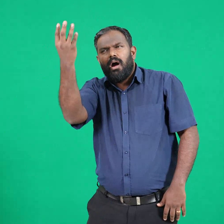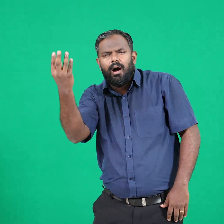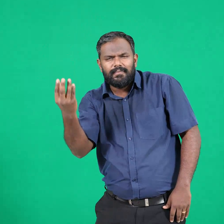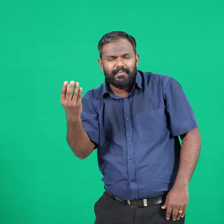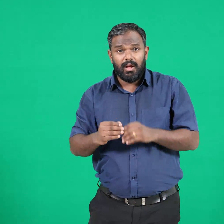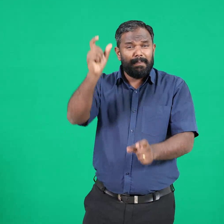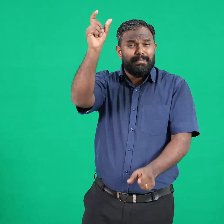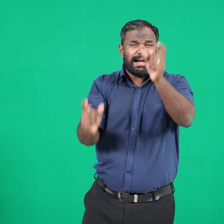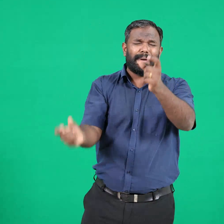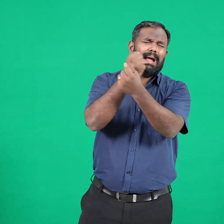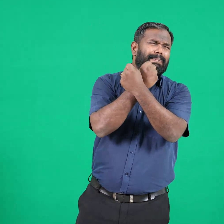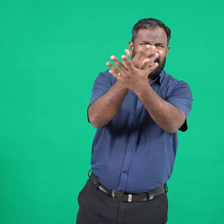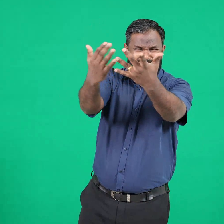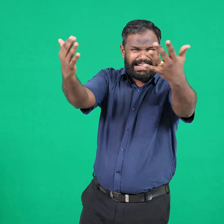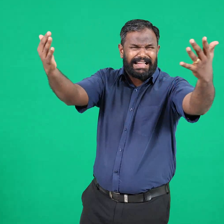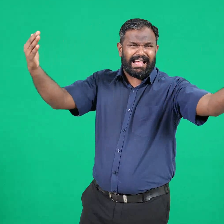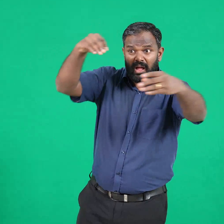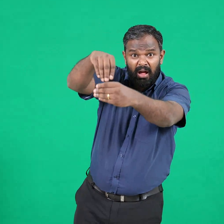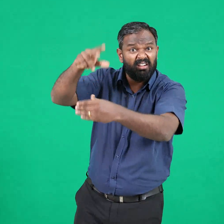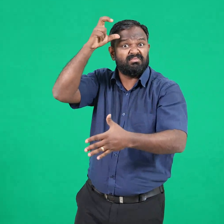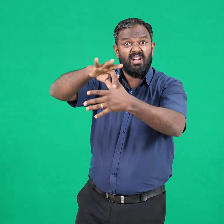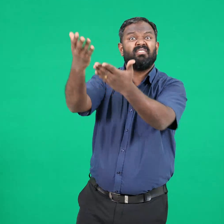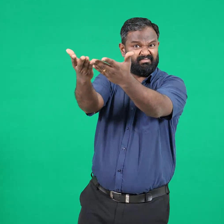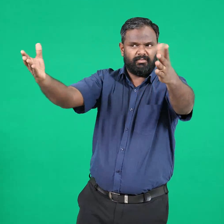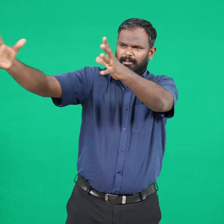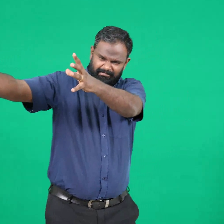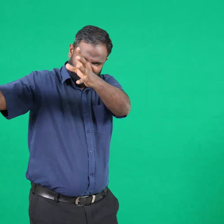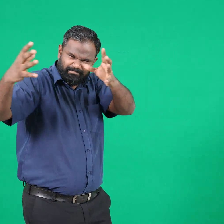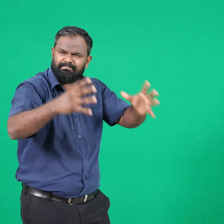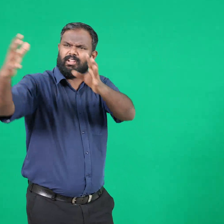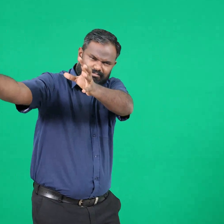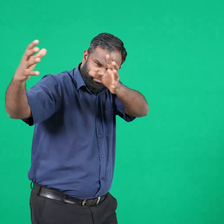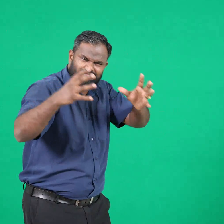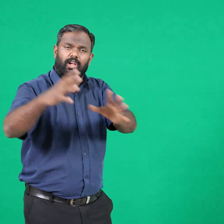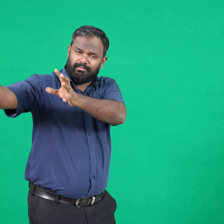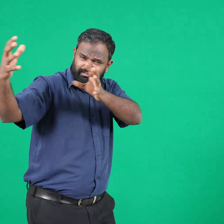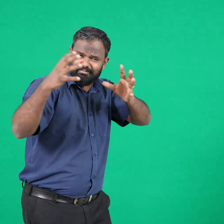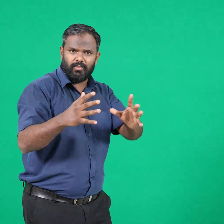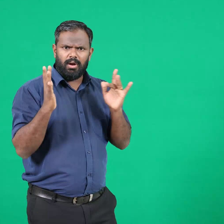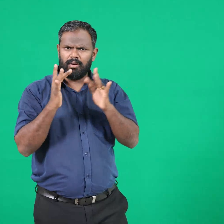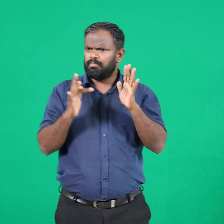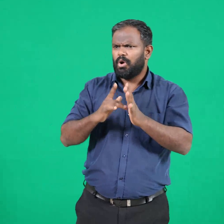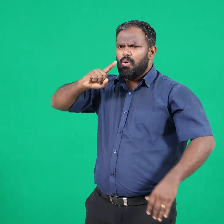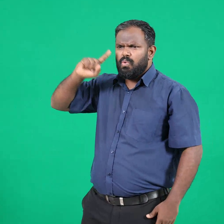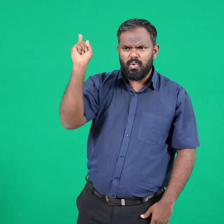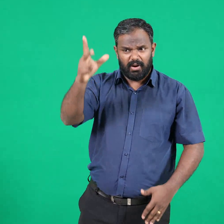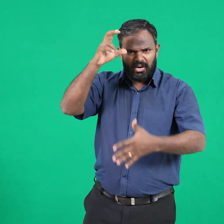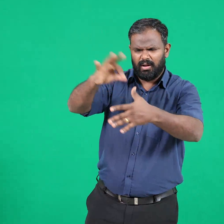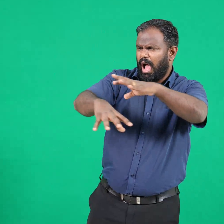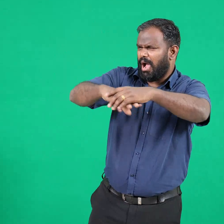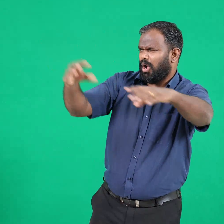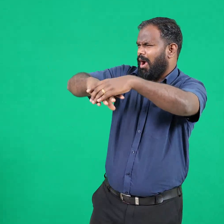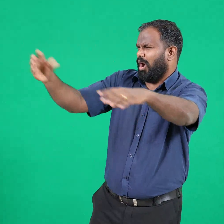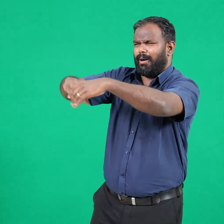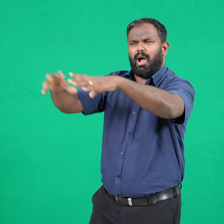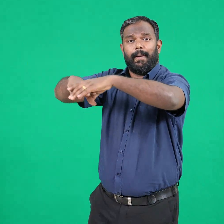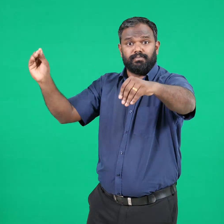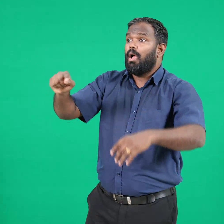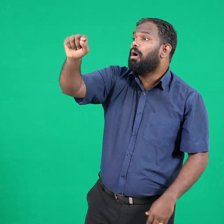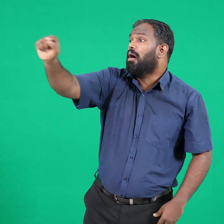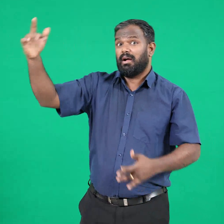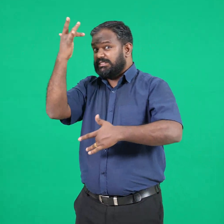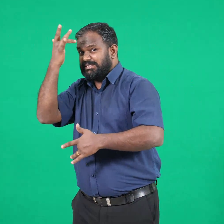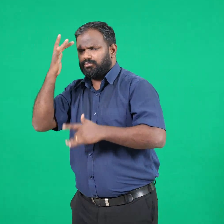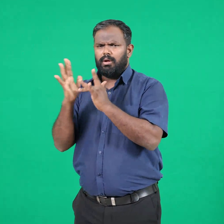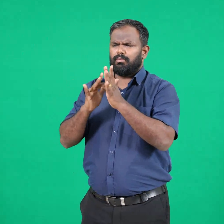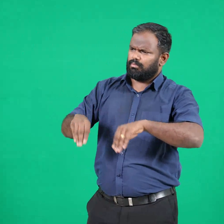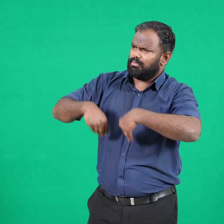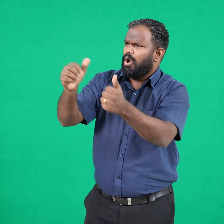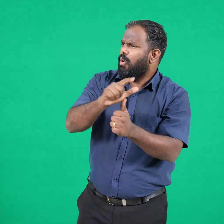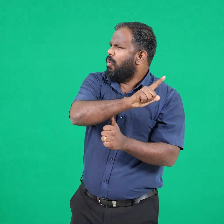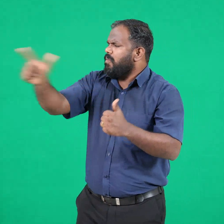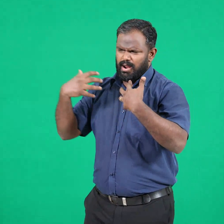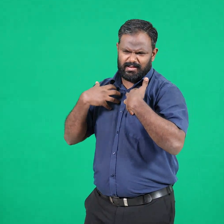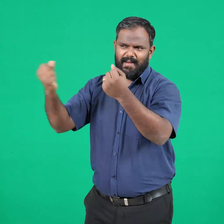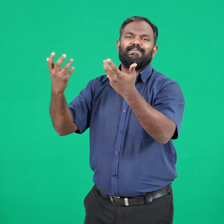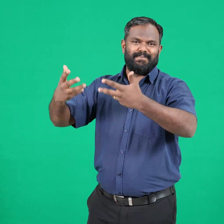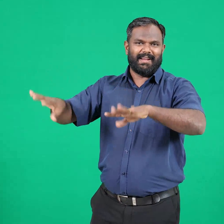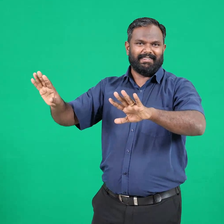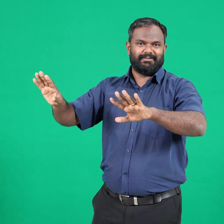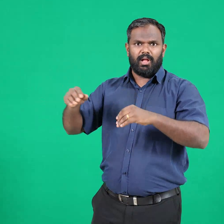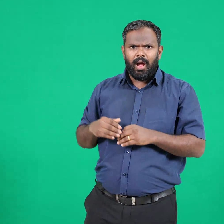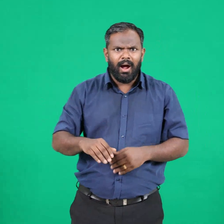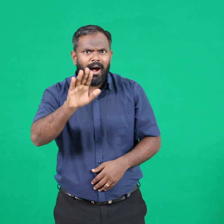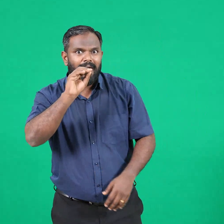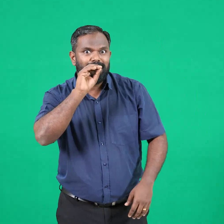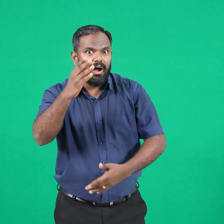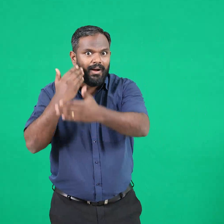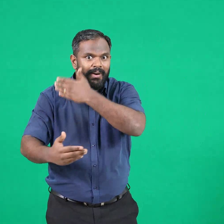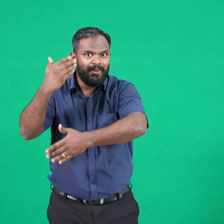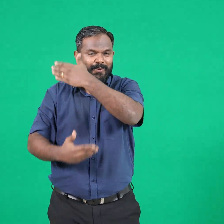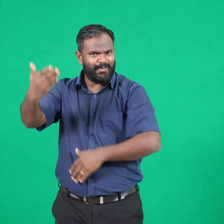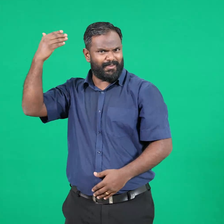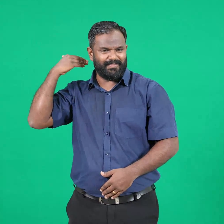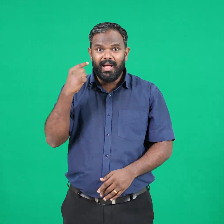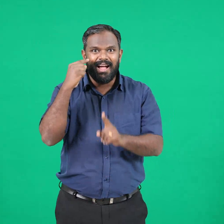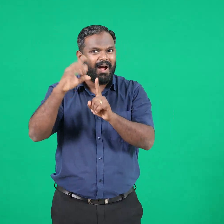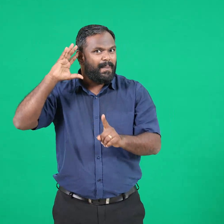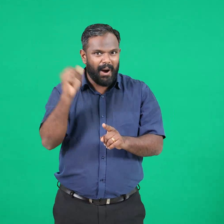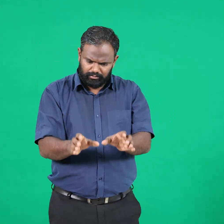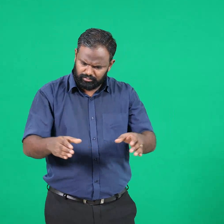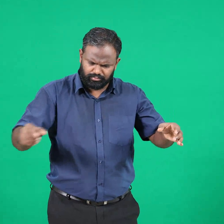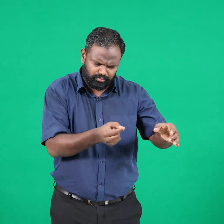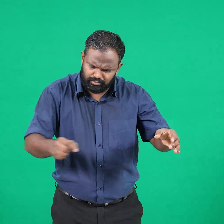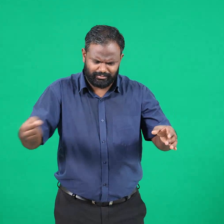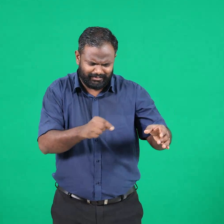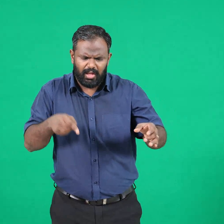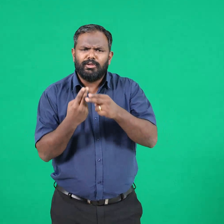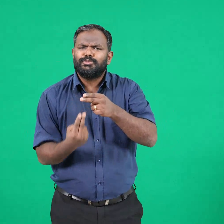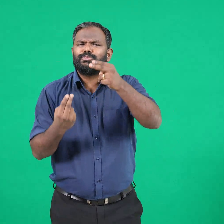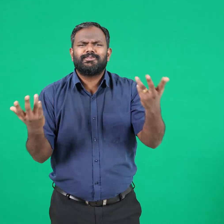When evening came, many who were demon-possessed were brought to Jesus, and He drove out the spirits with a word and healed all the sick.